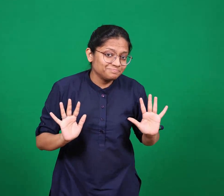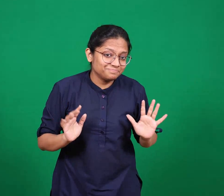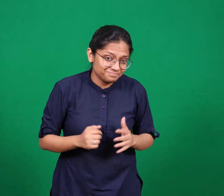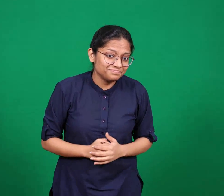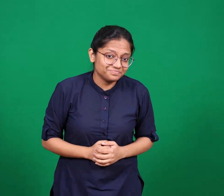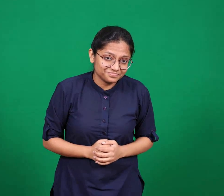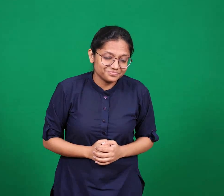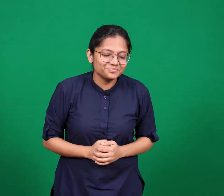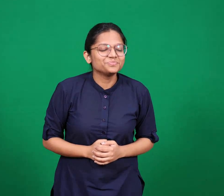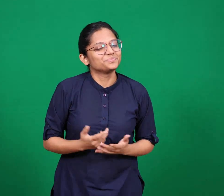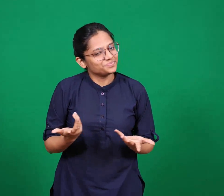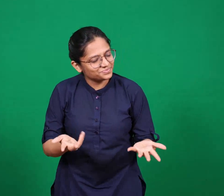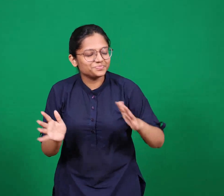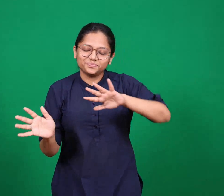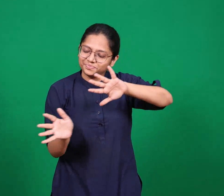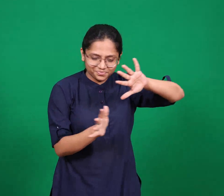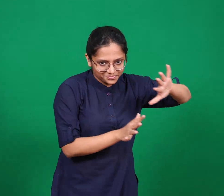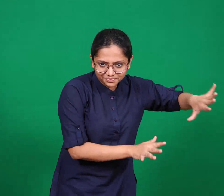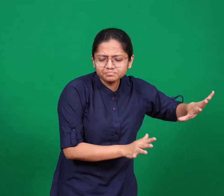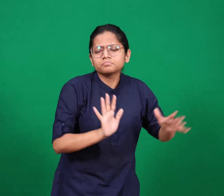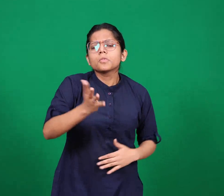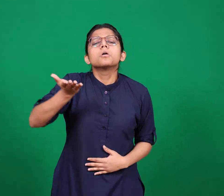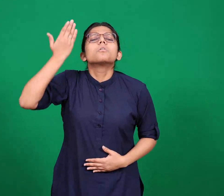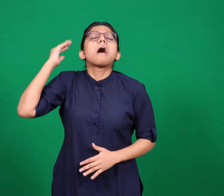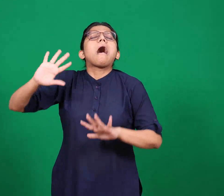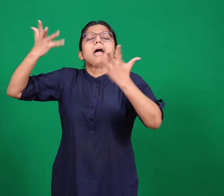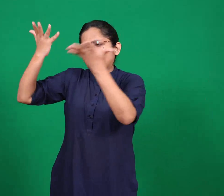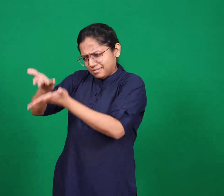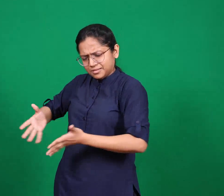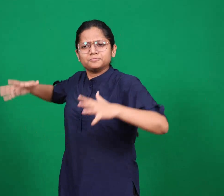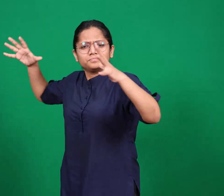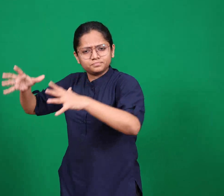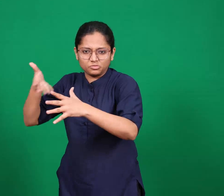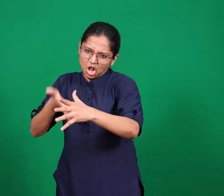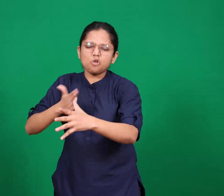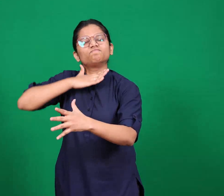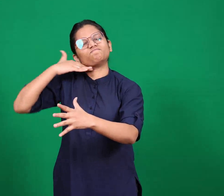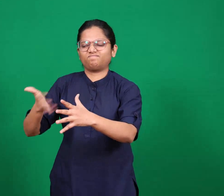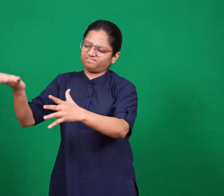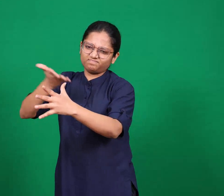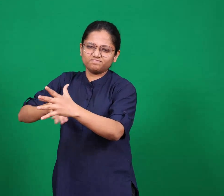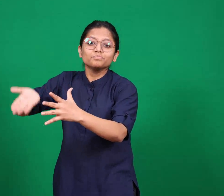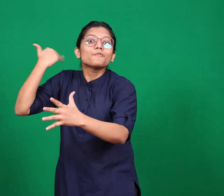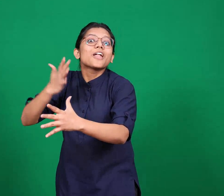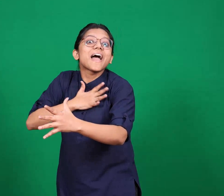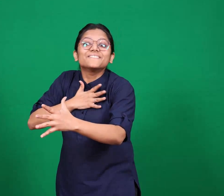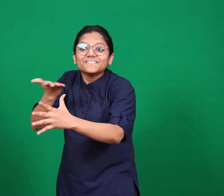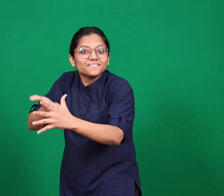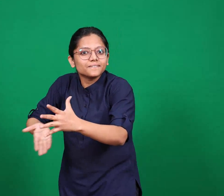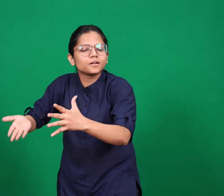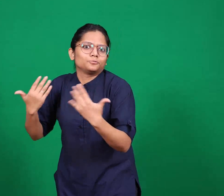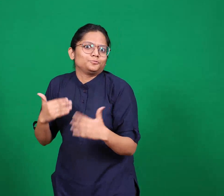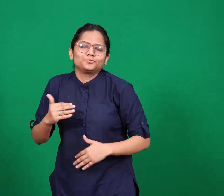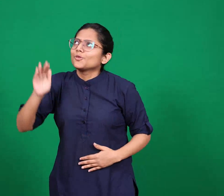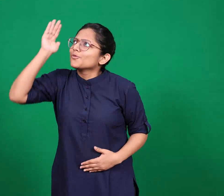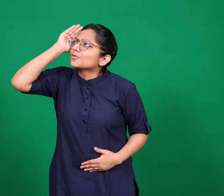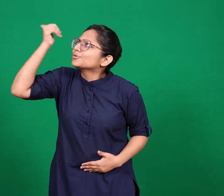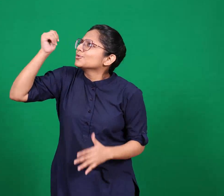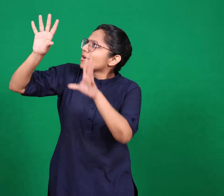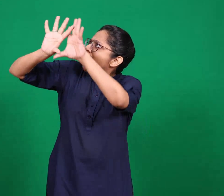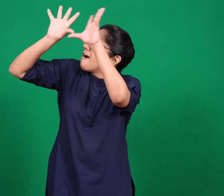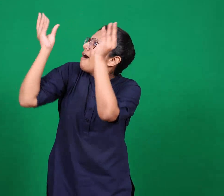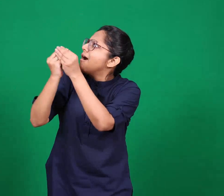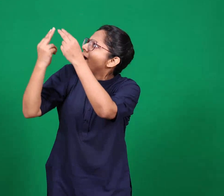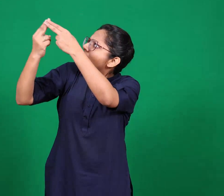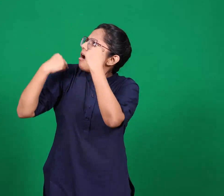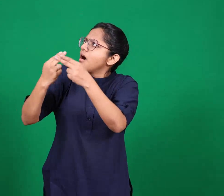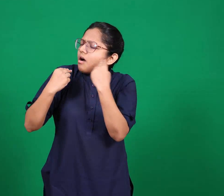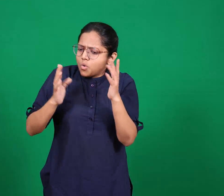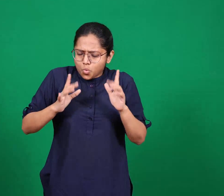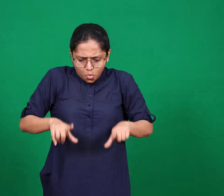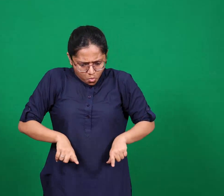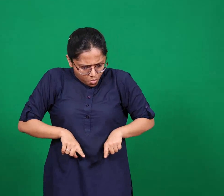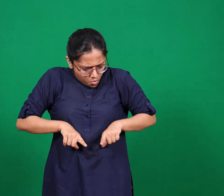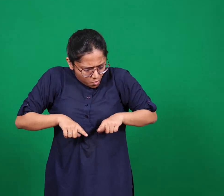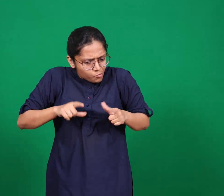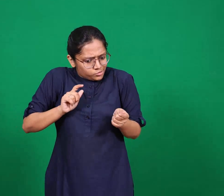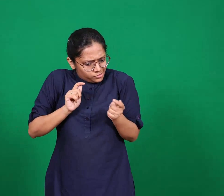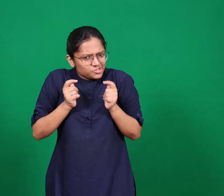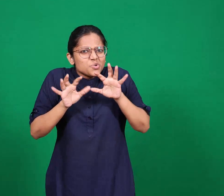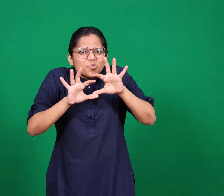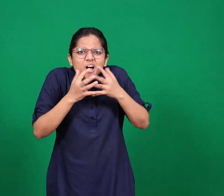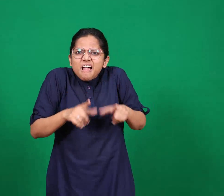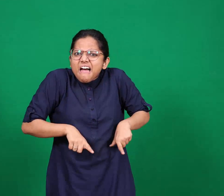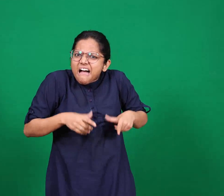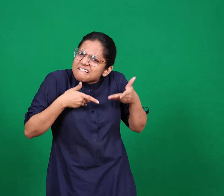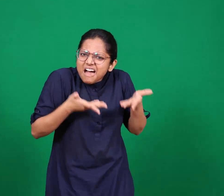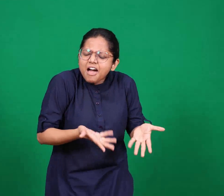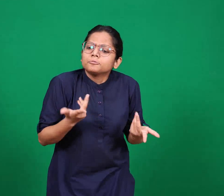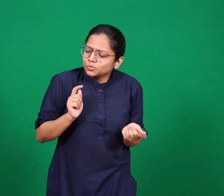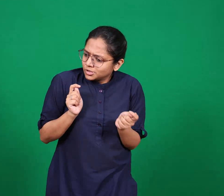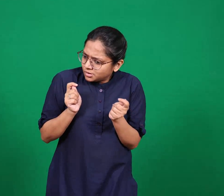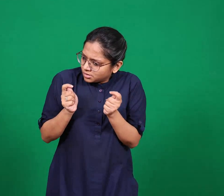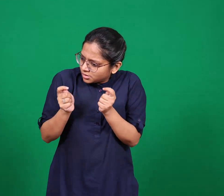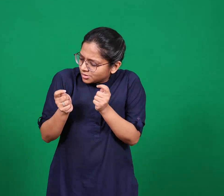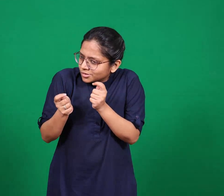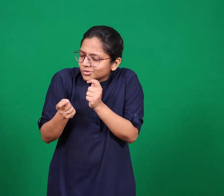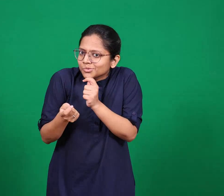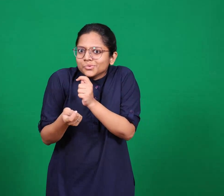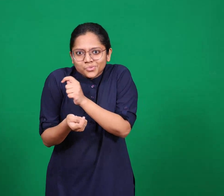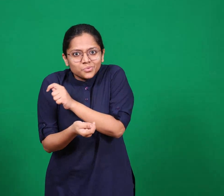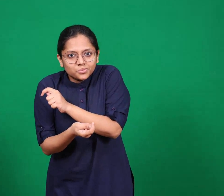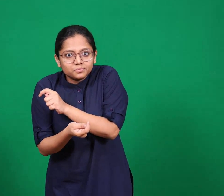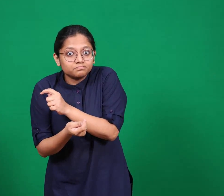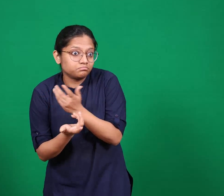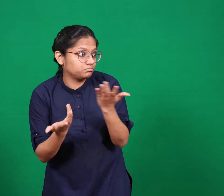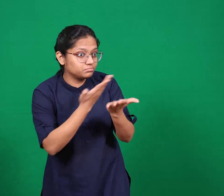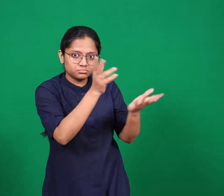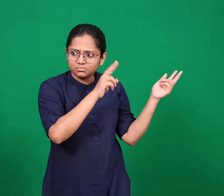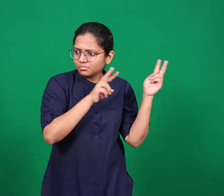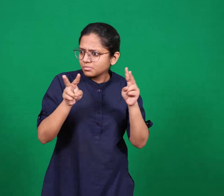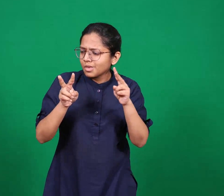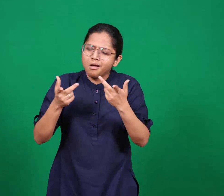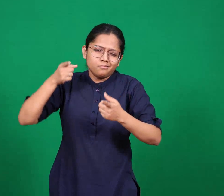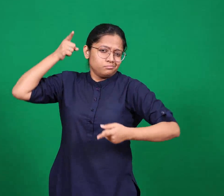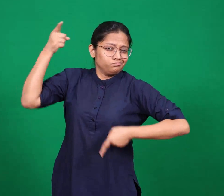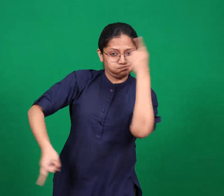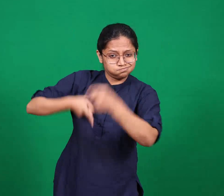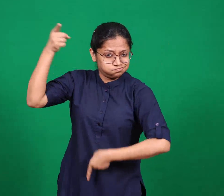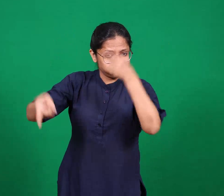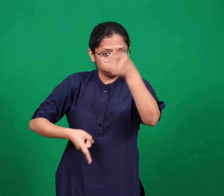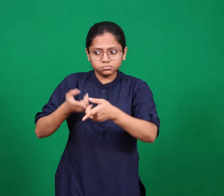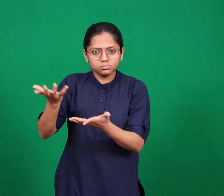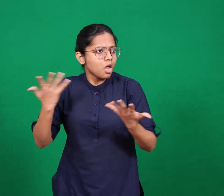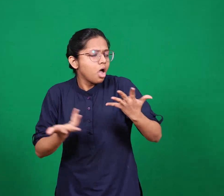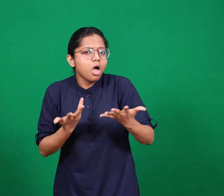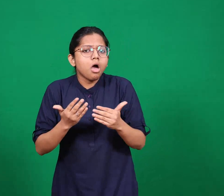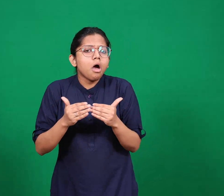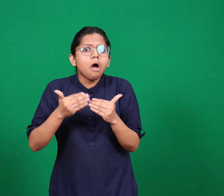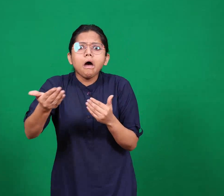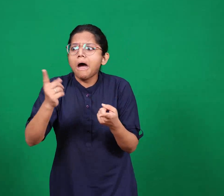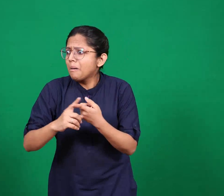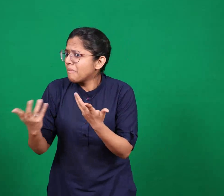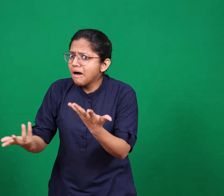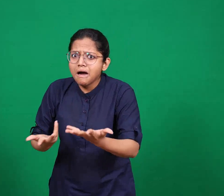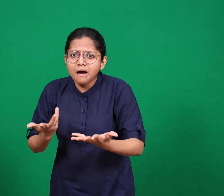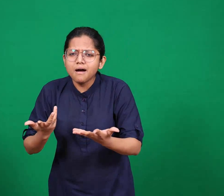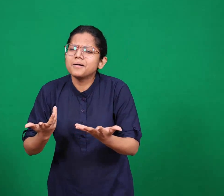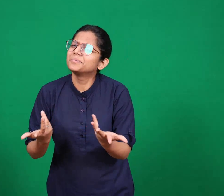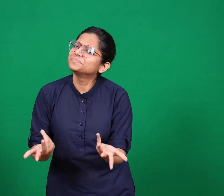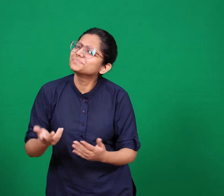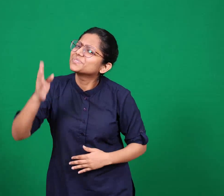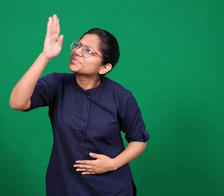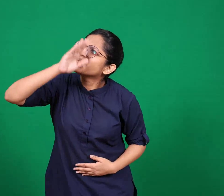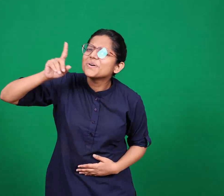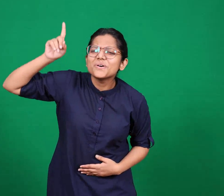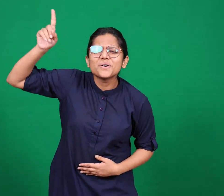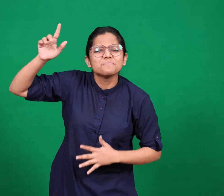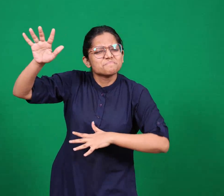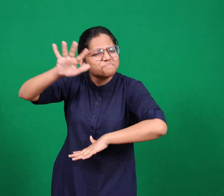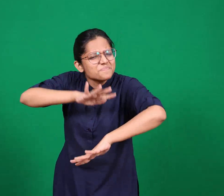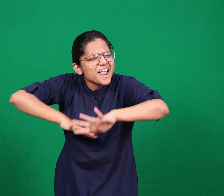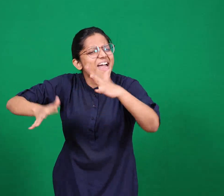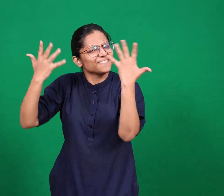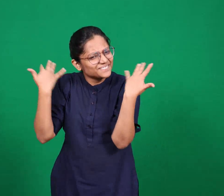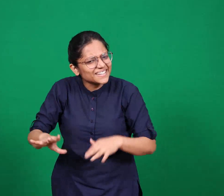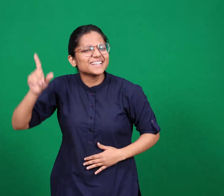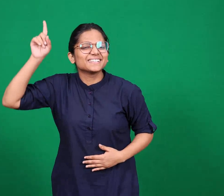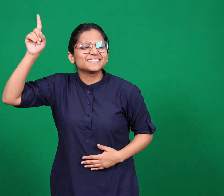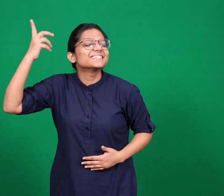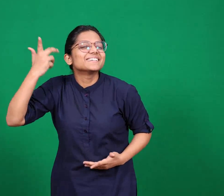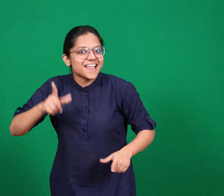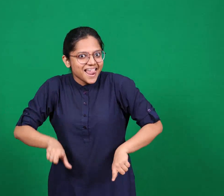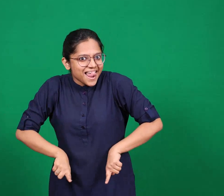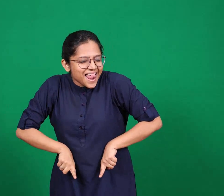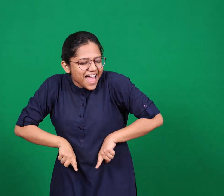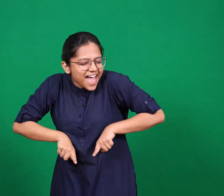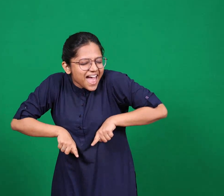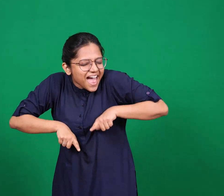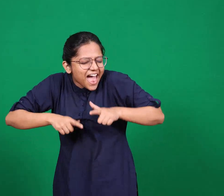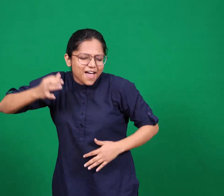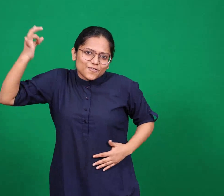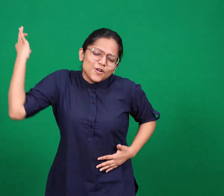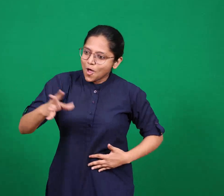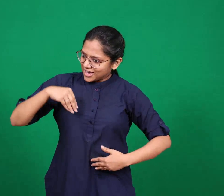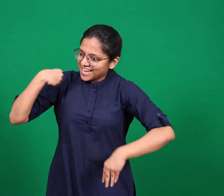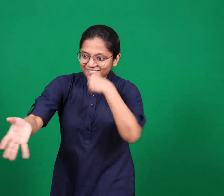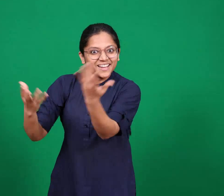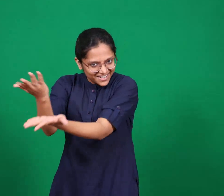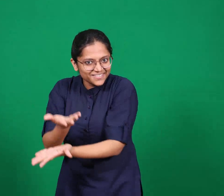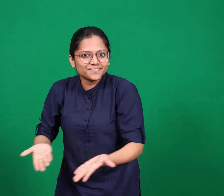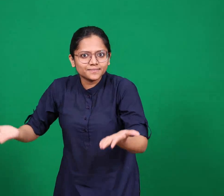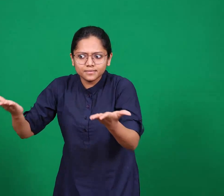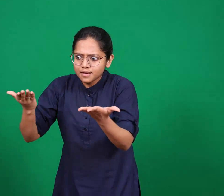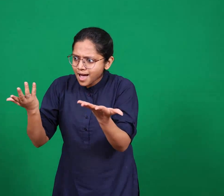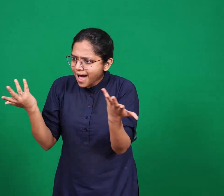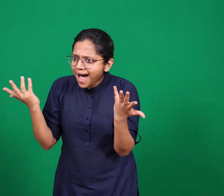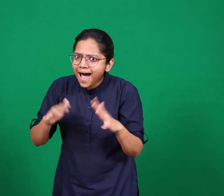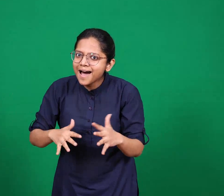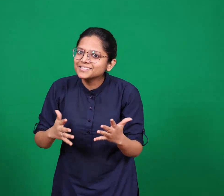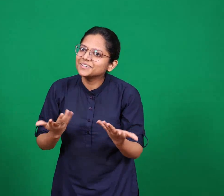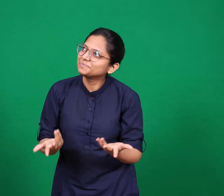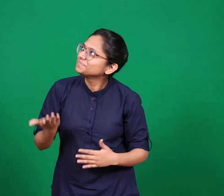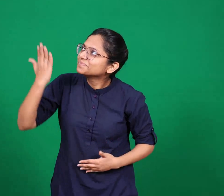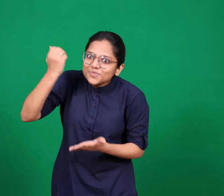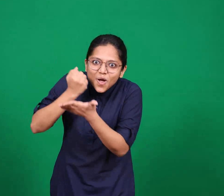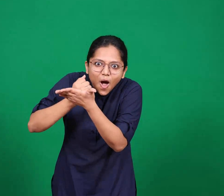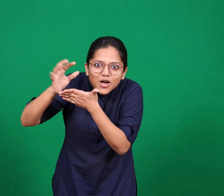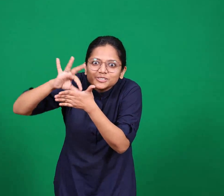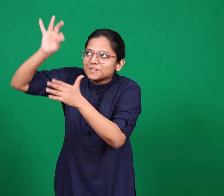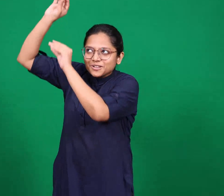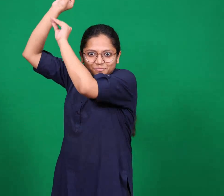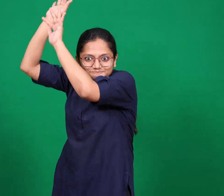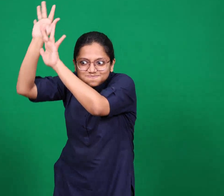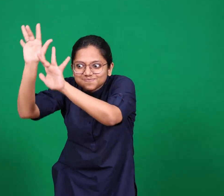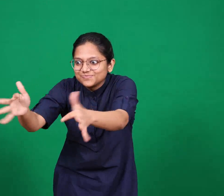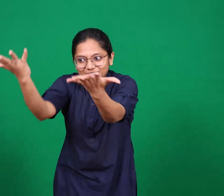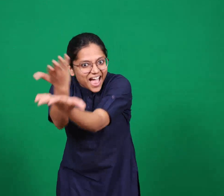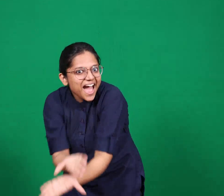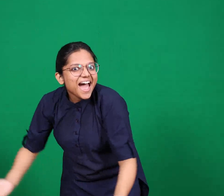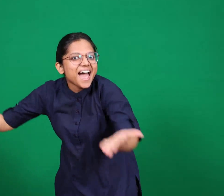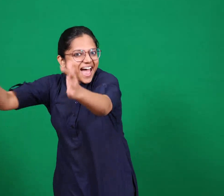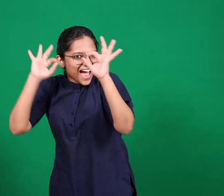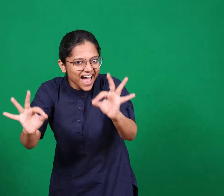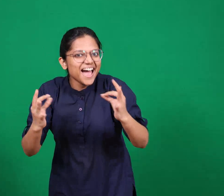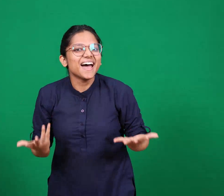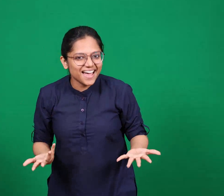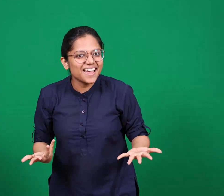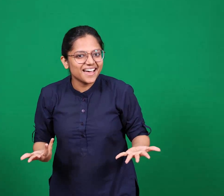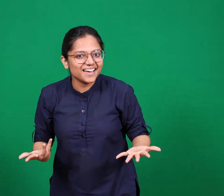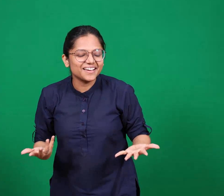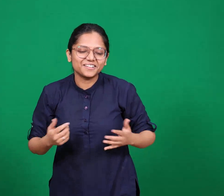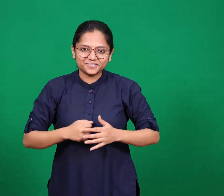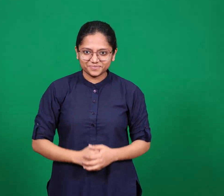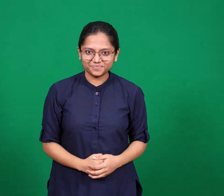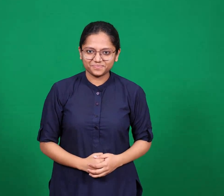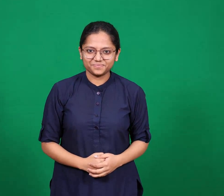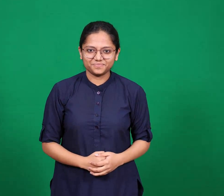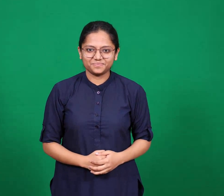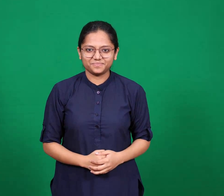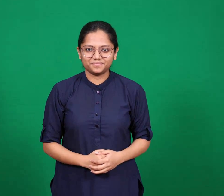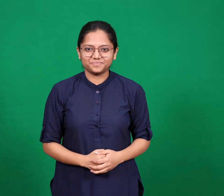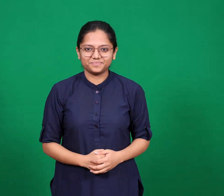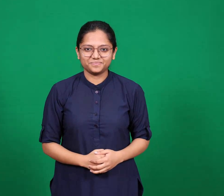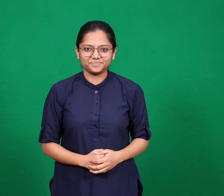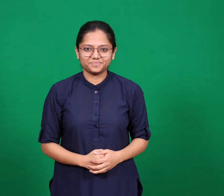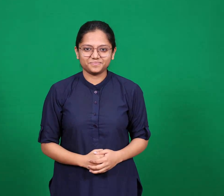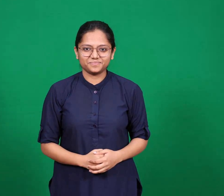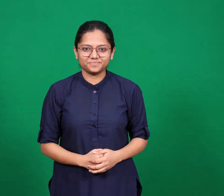That is why the gospel was preached even to those who are now dead, so that they might be judged as men in the flesh, but live according to God in the spirit.